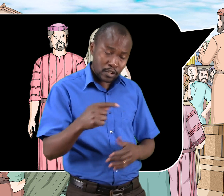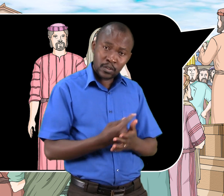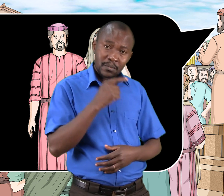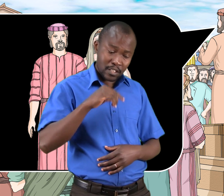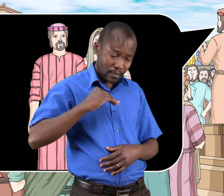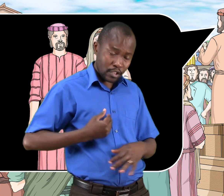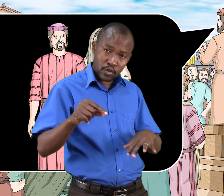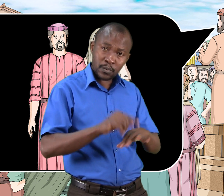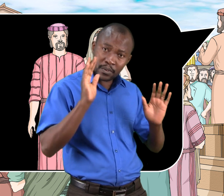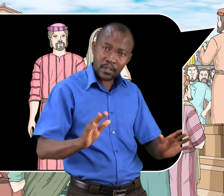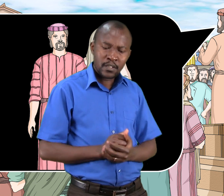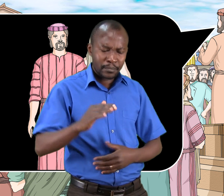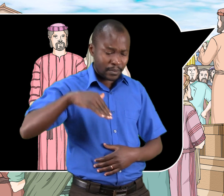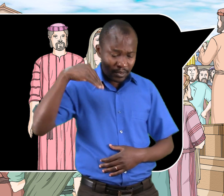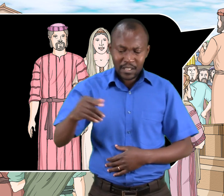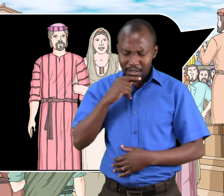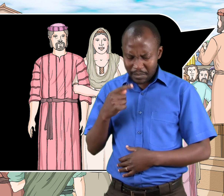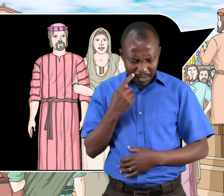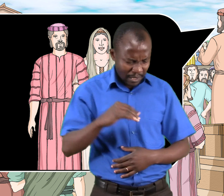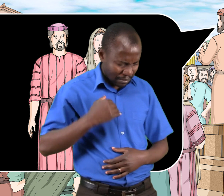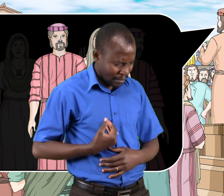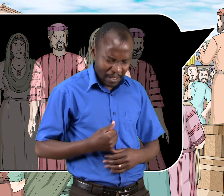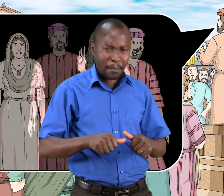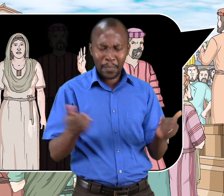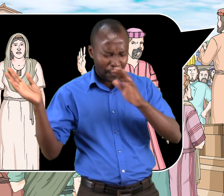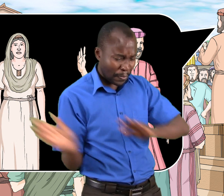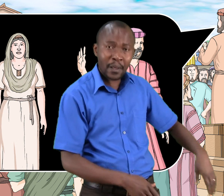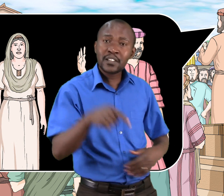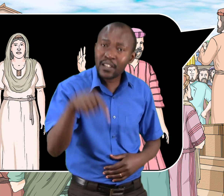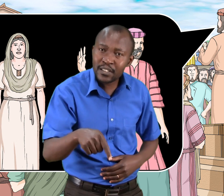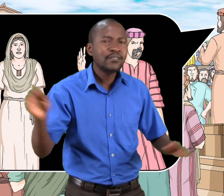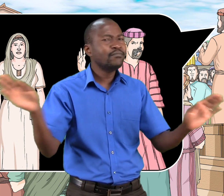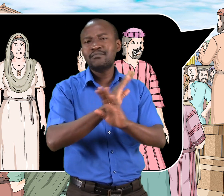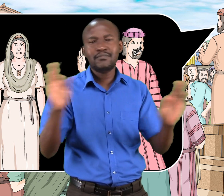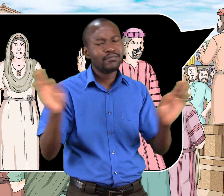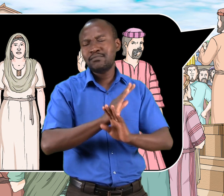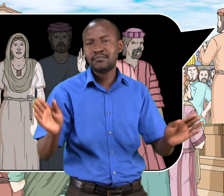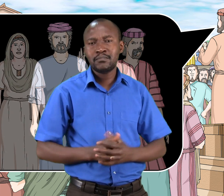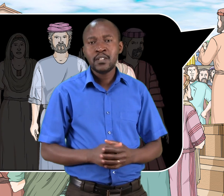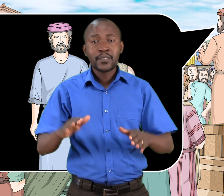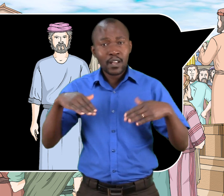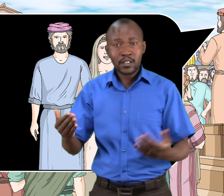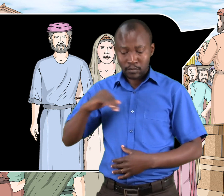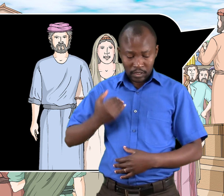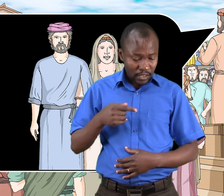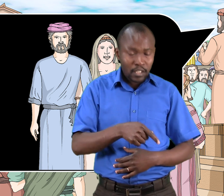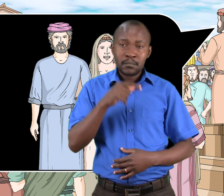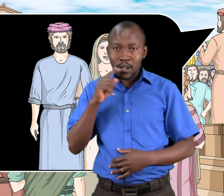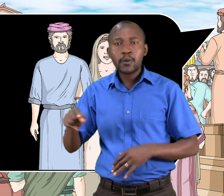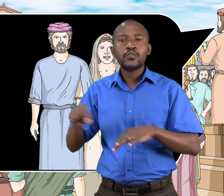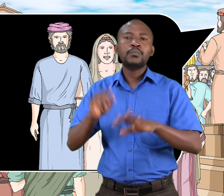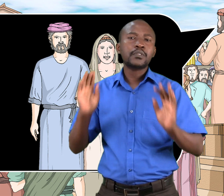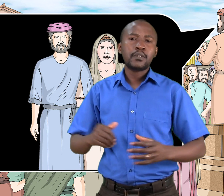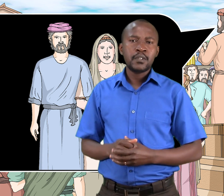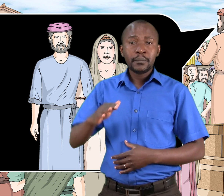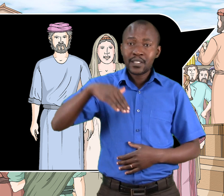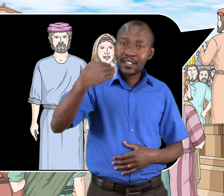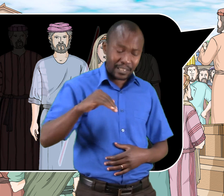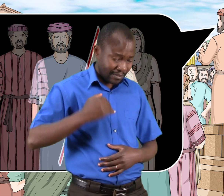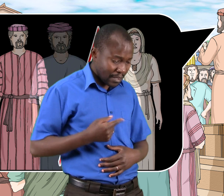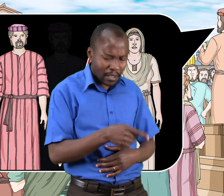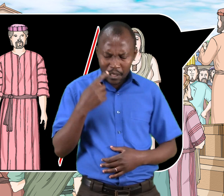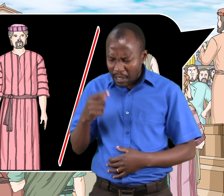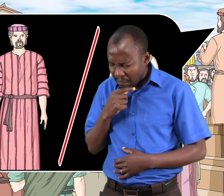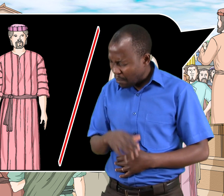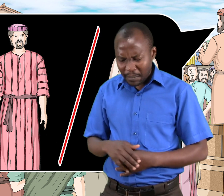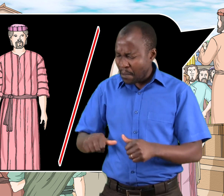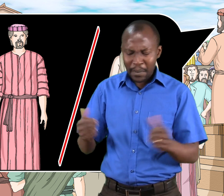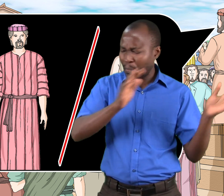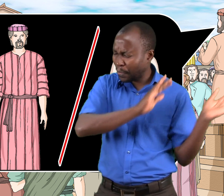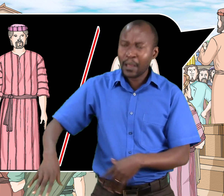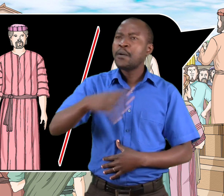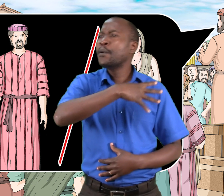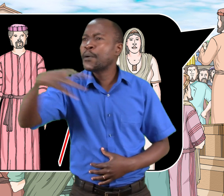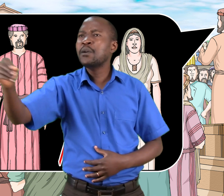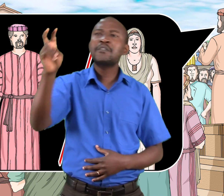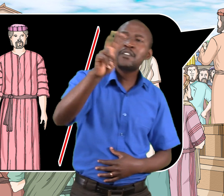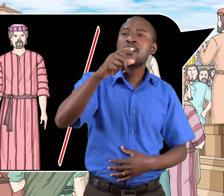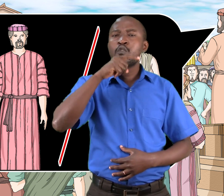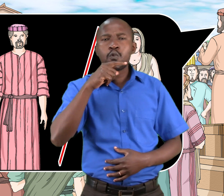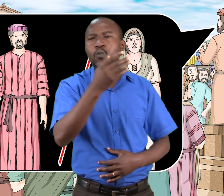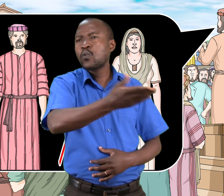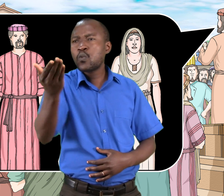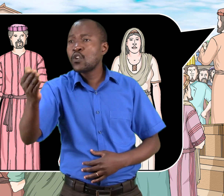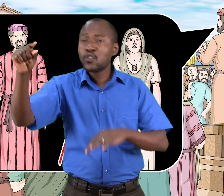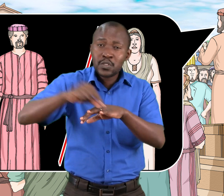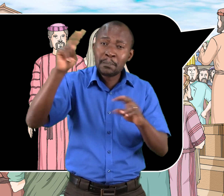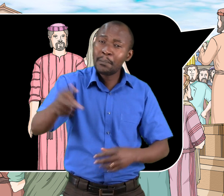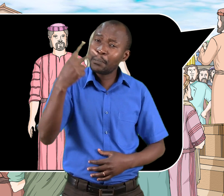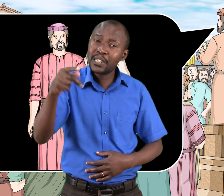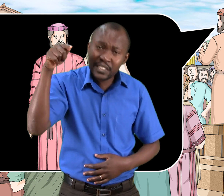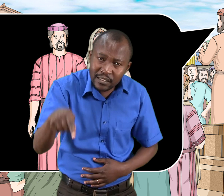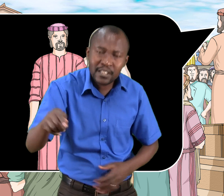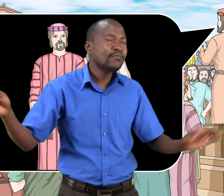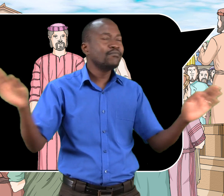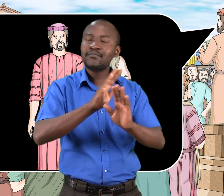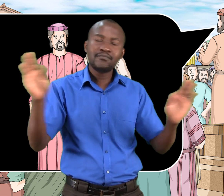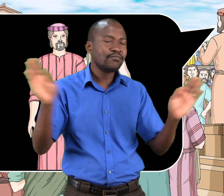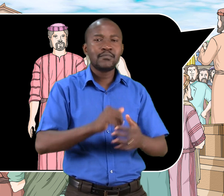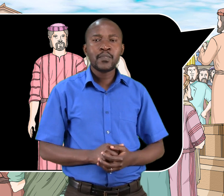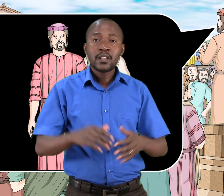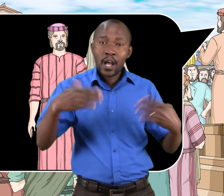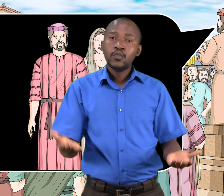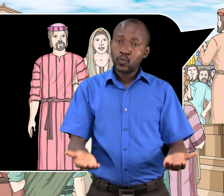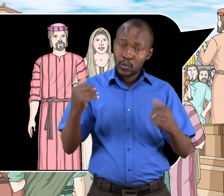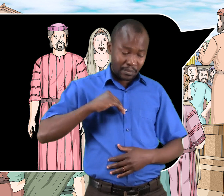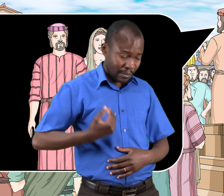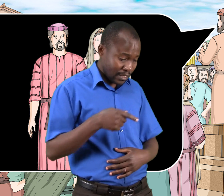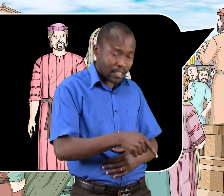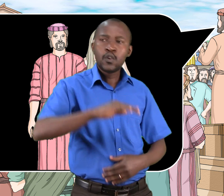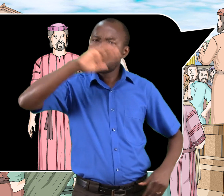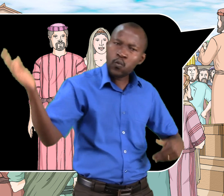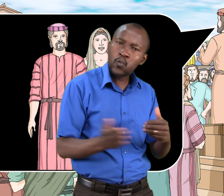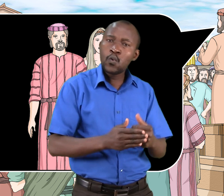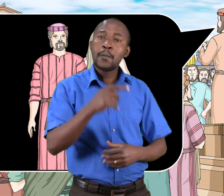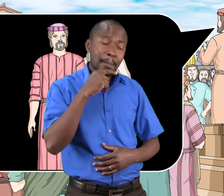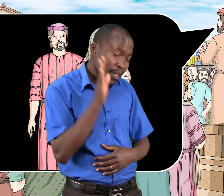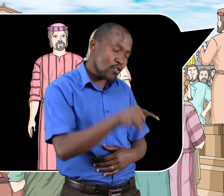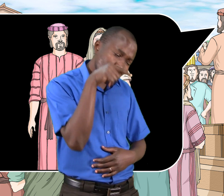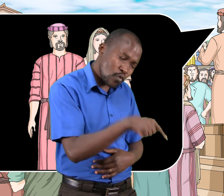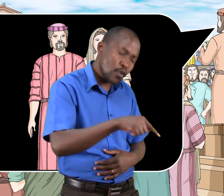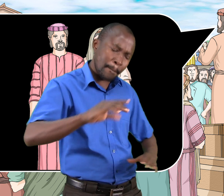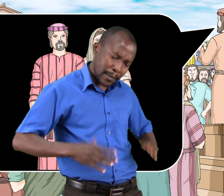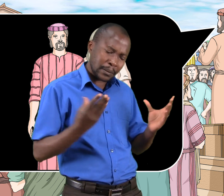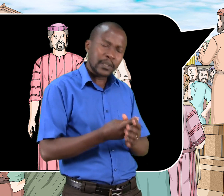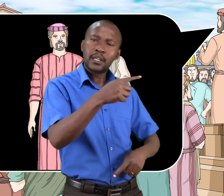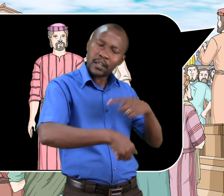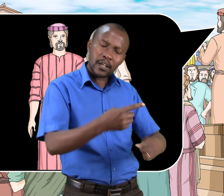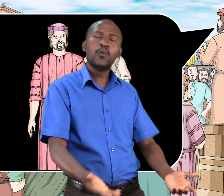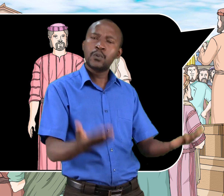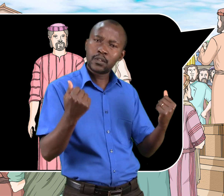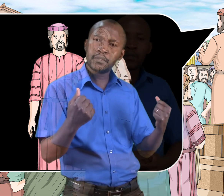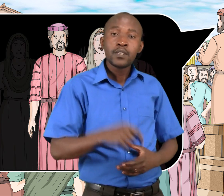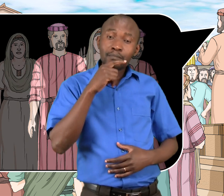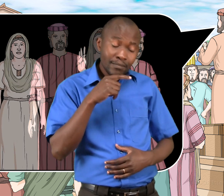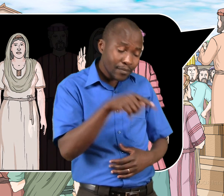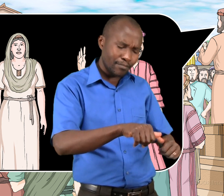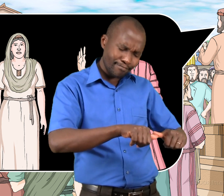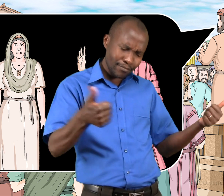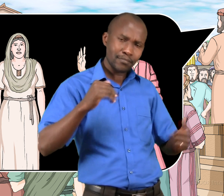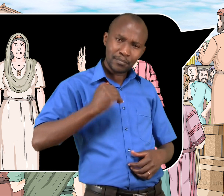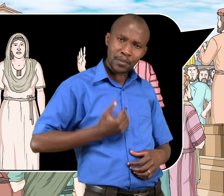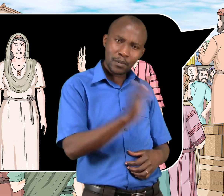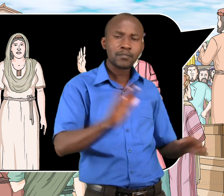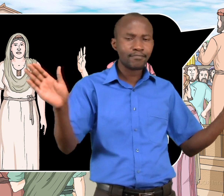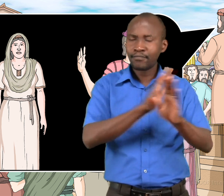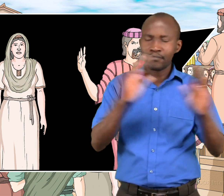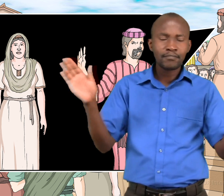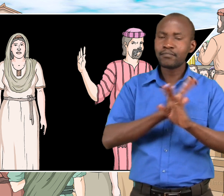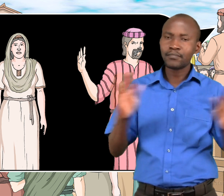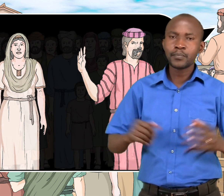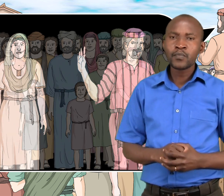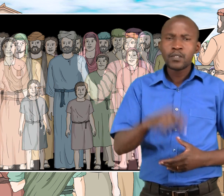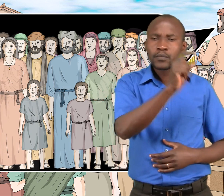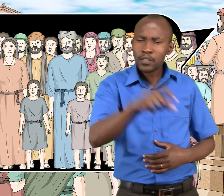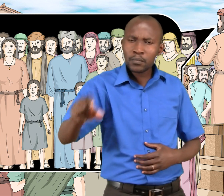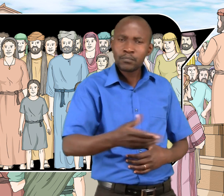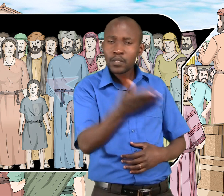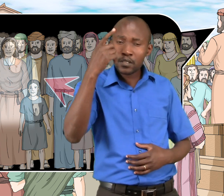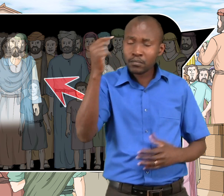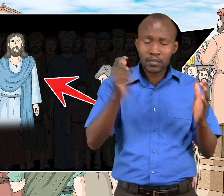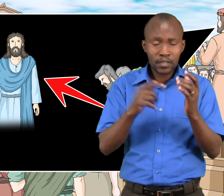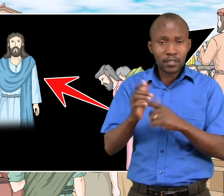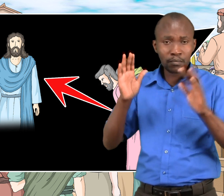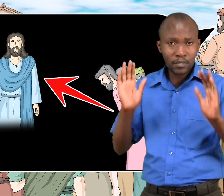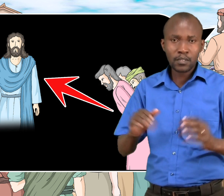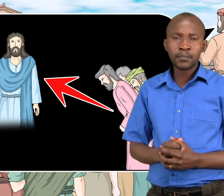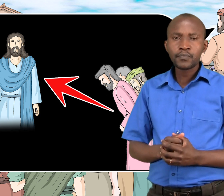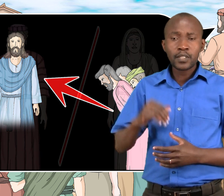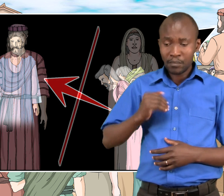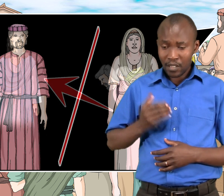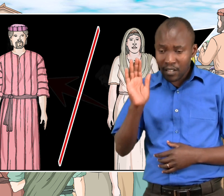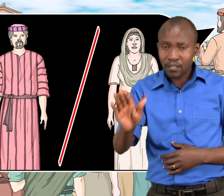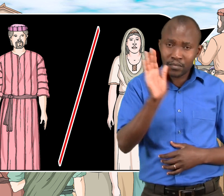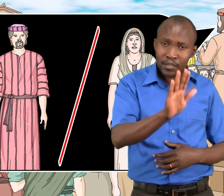But if she does, she must remain unmarried or else be reconciled to her husband.